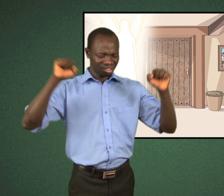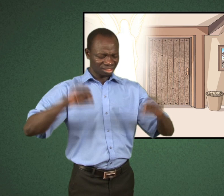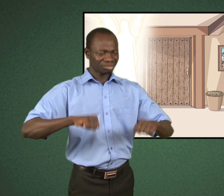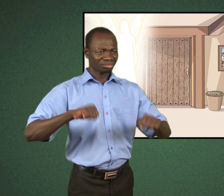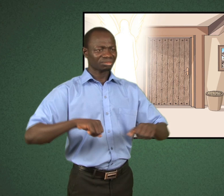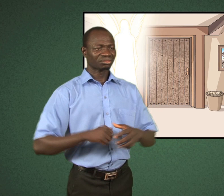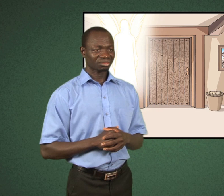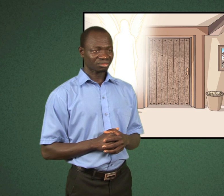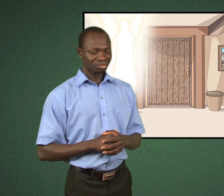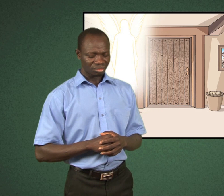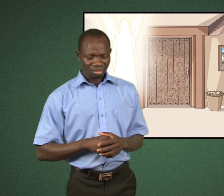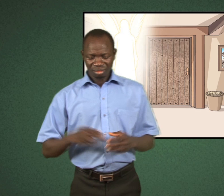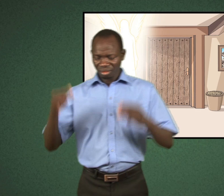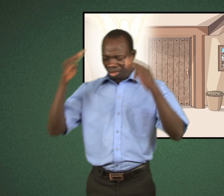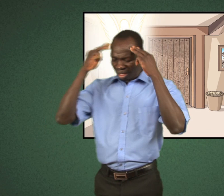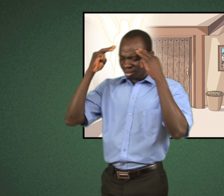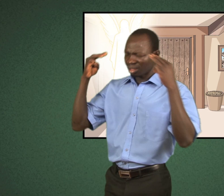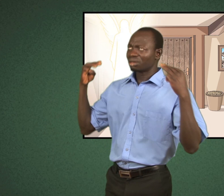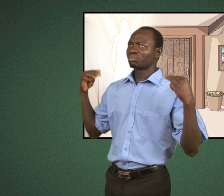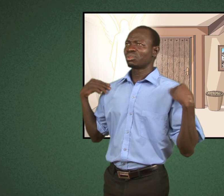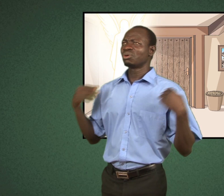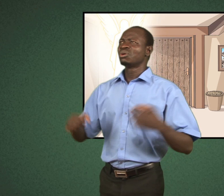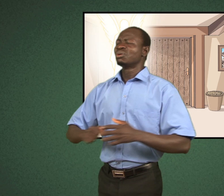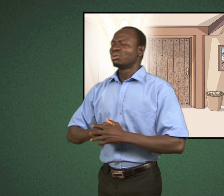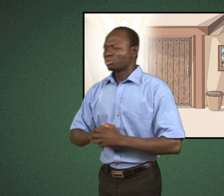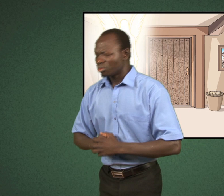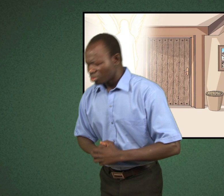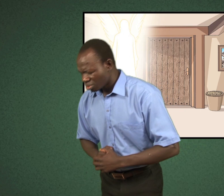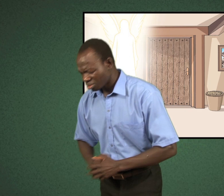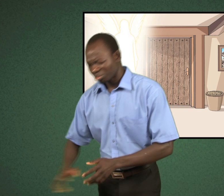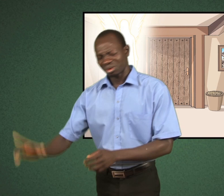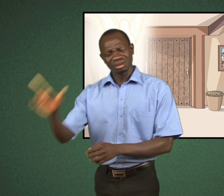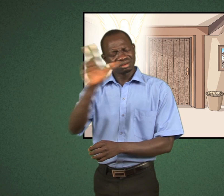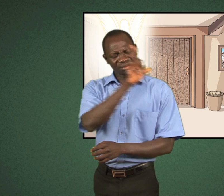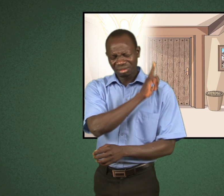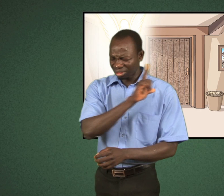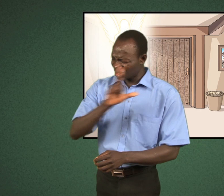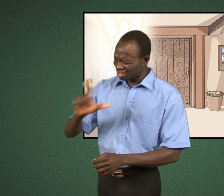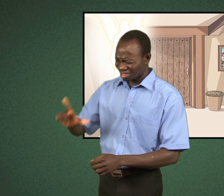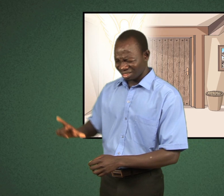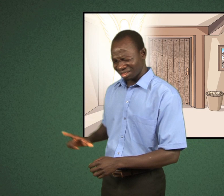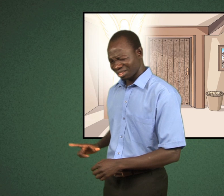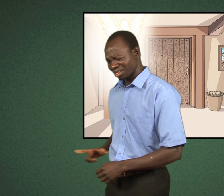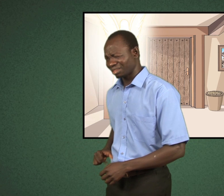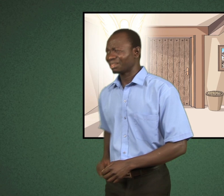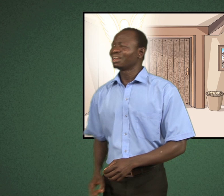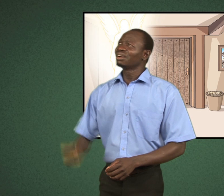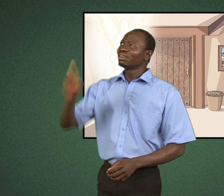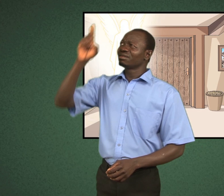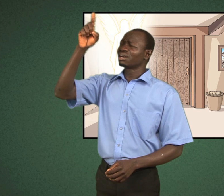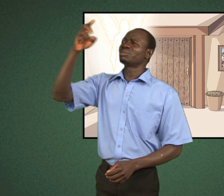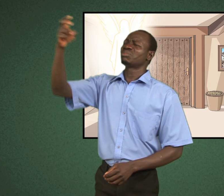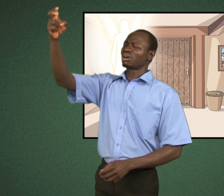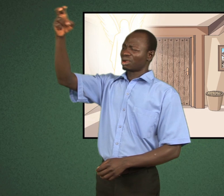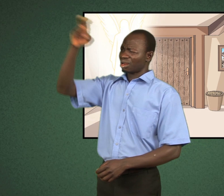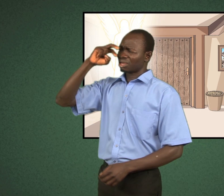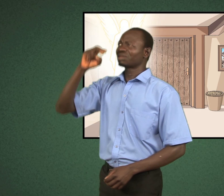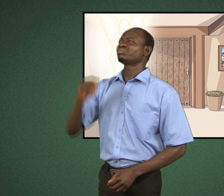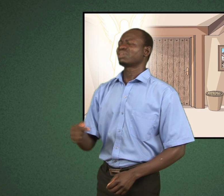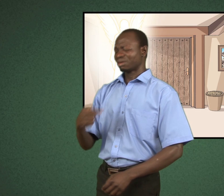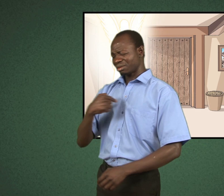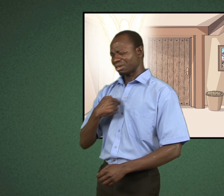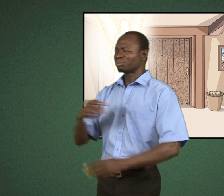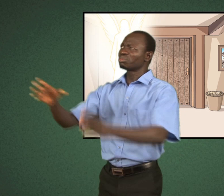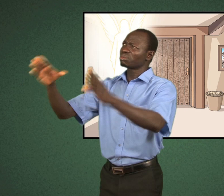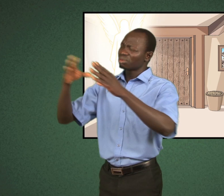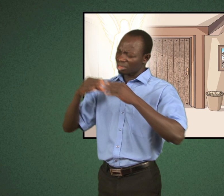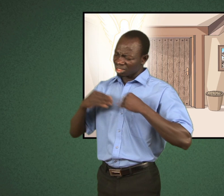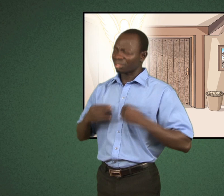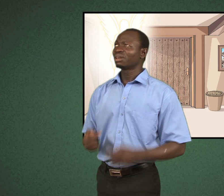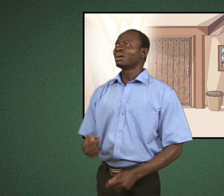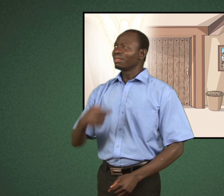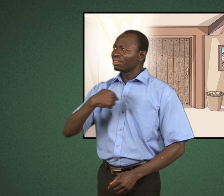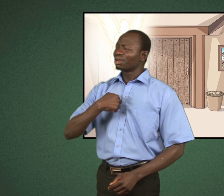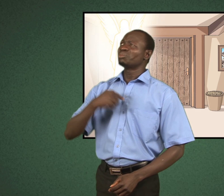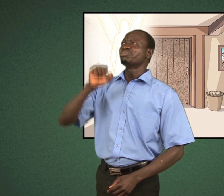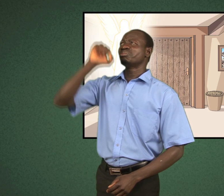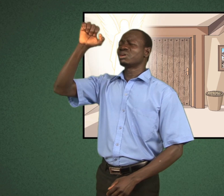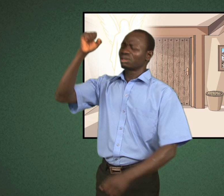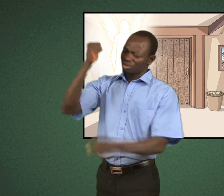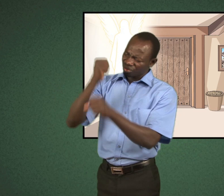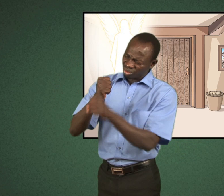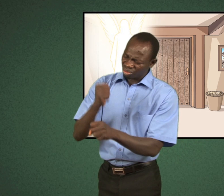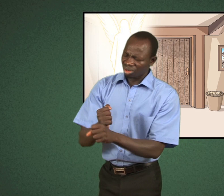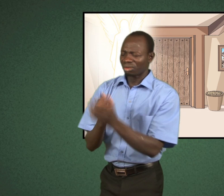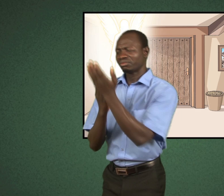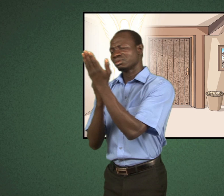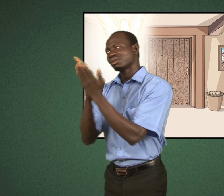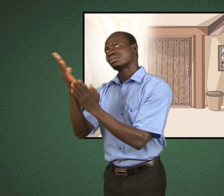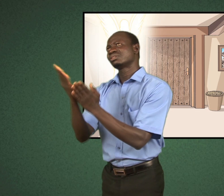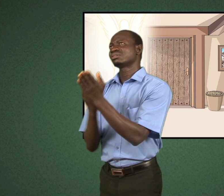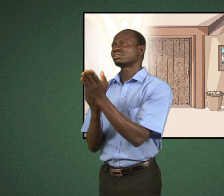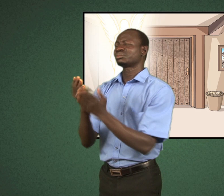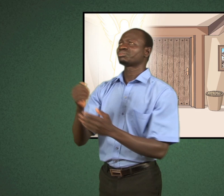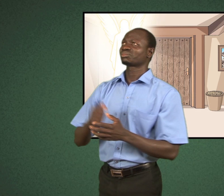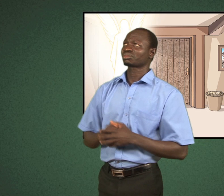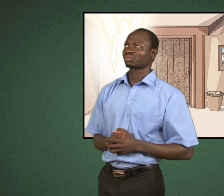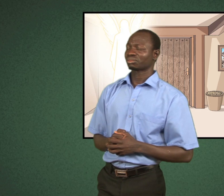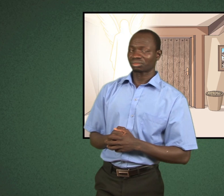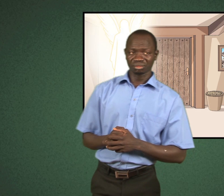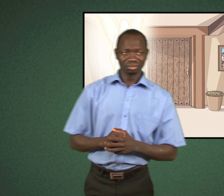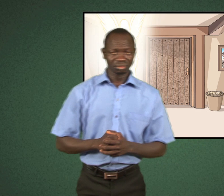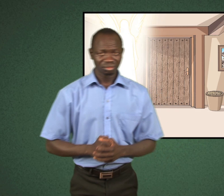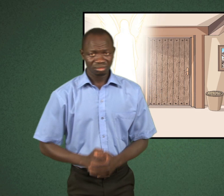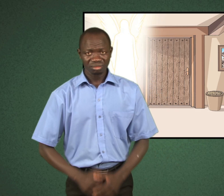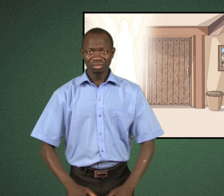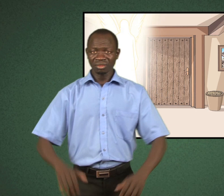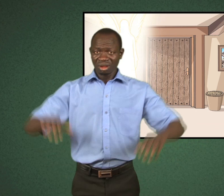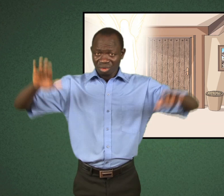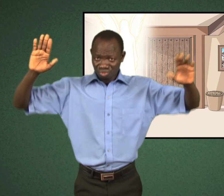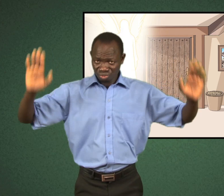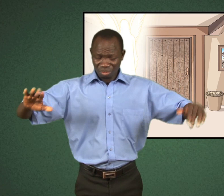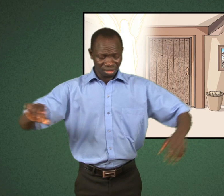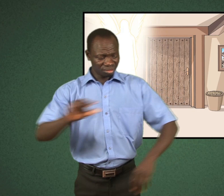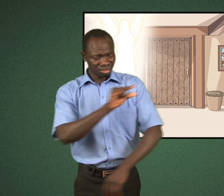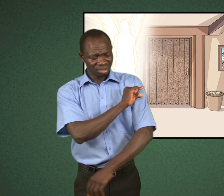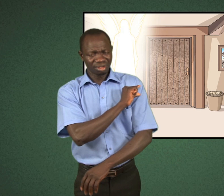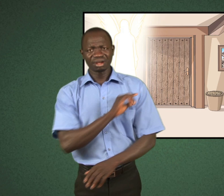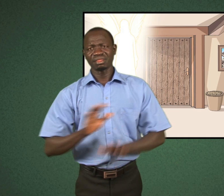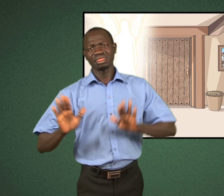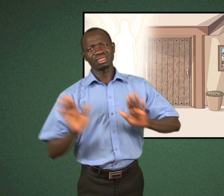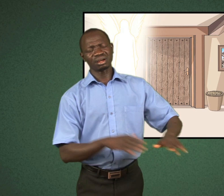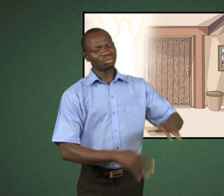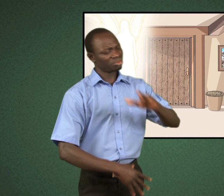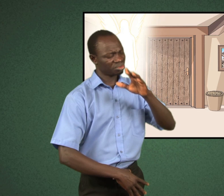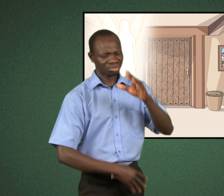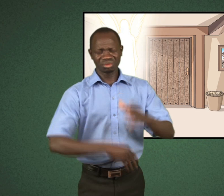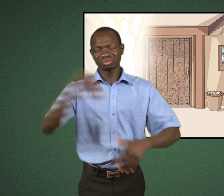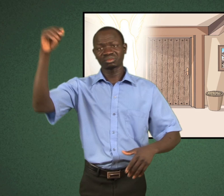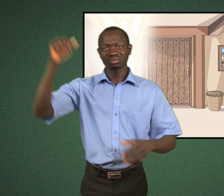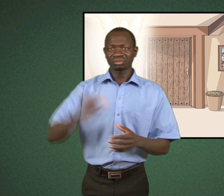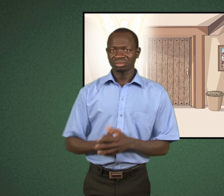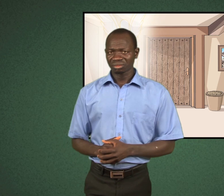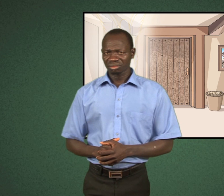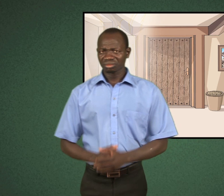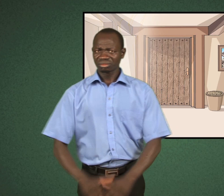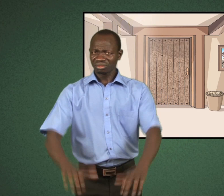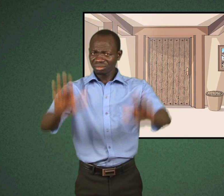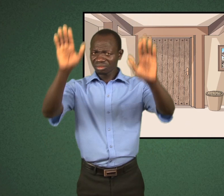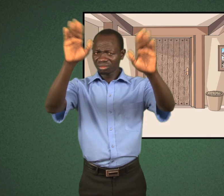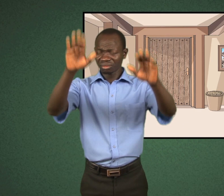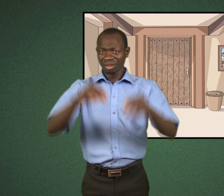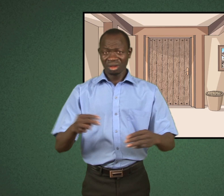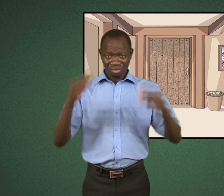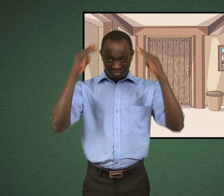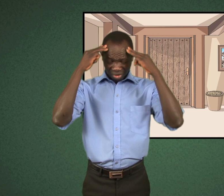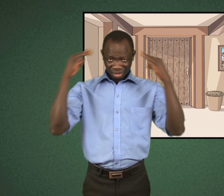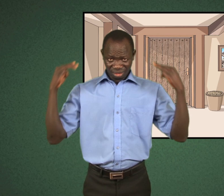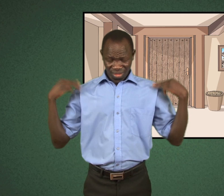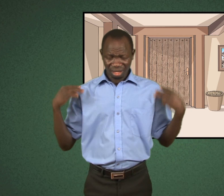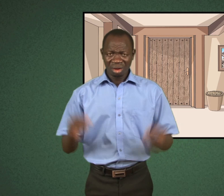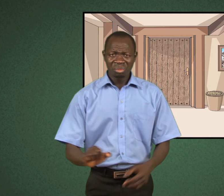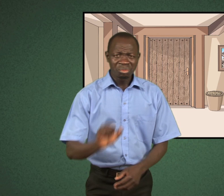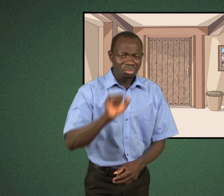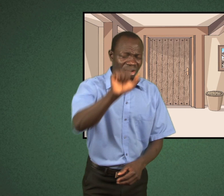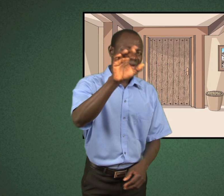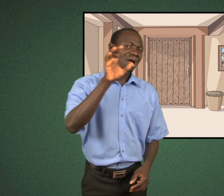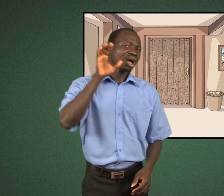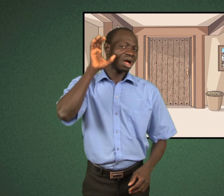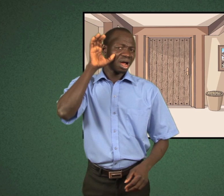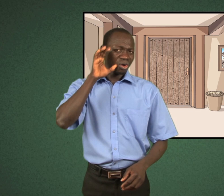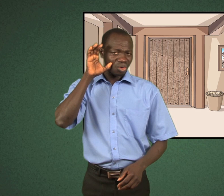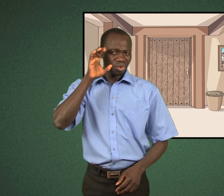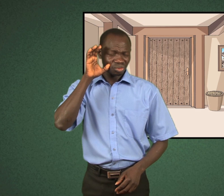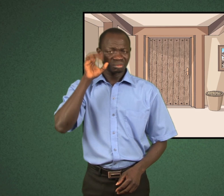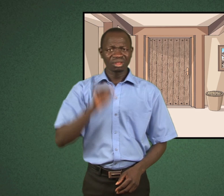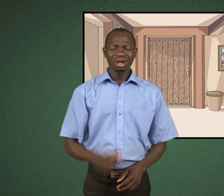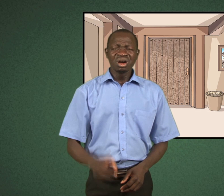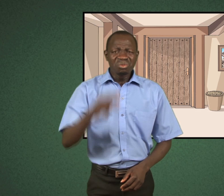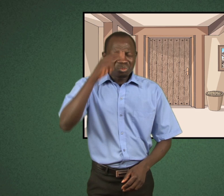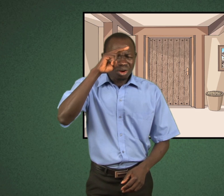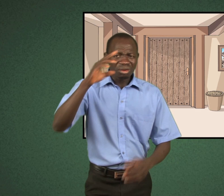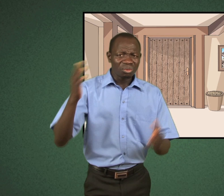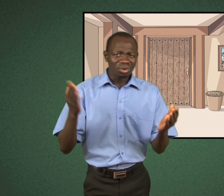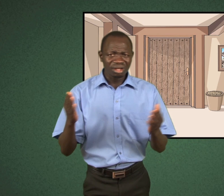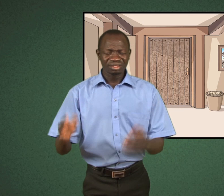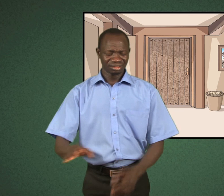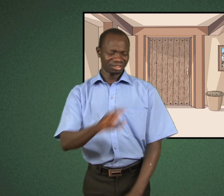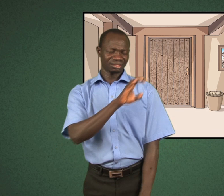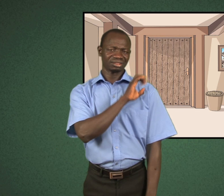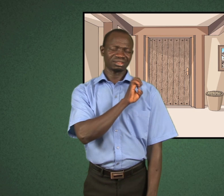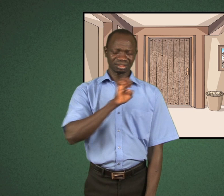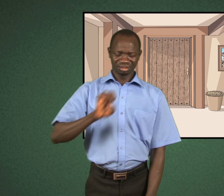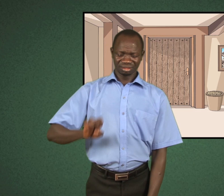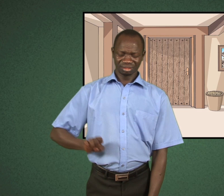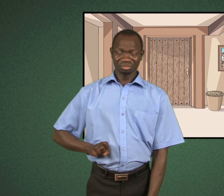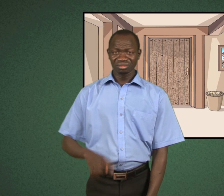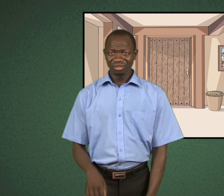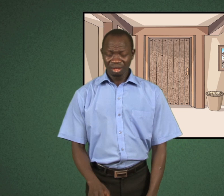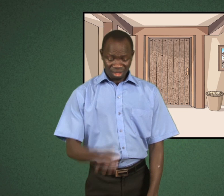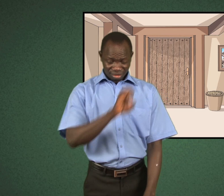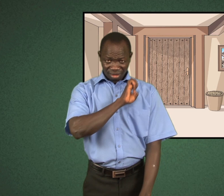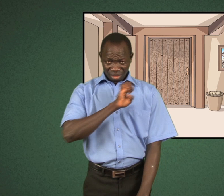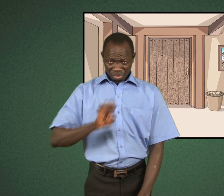So the Holy One to be born will be called the Son of God.